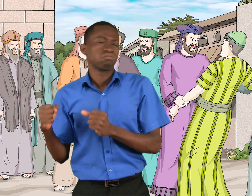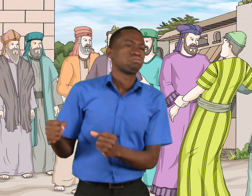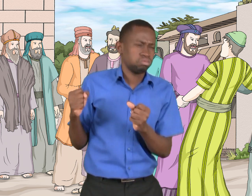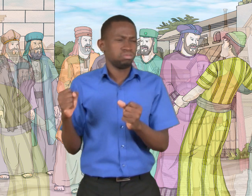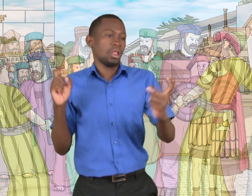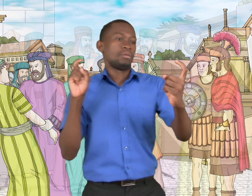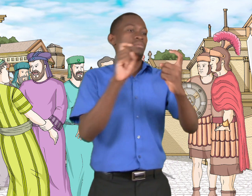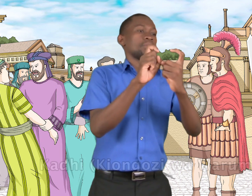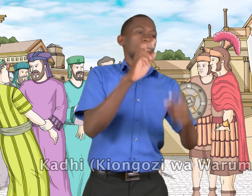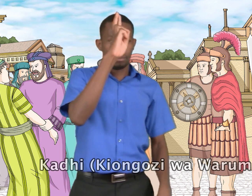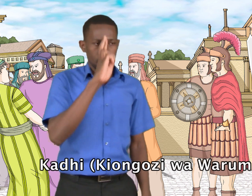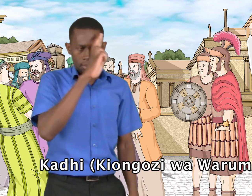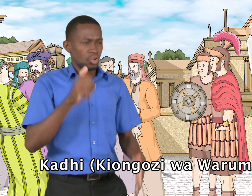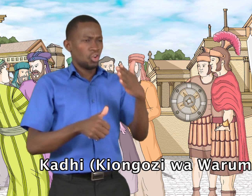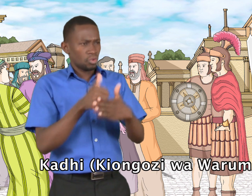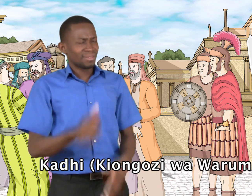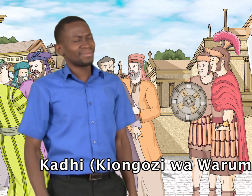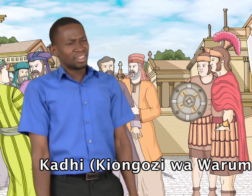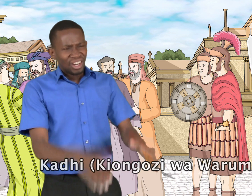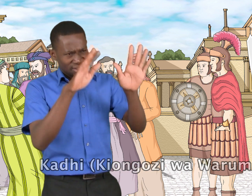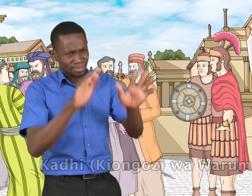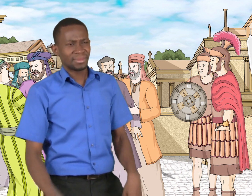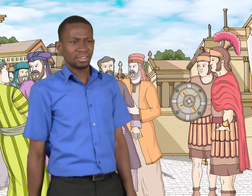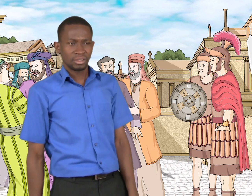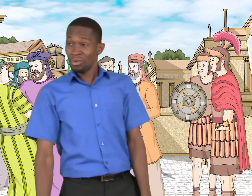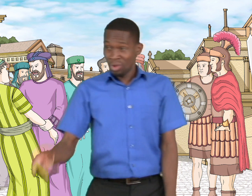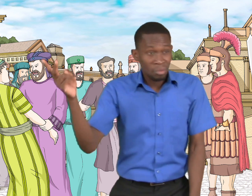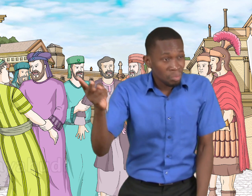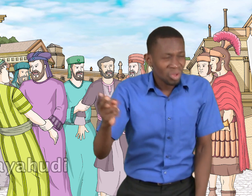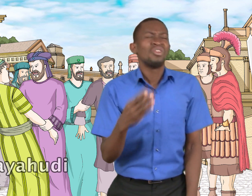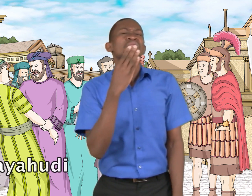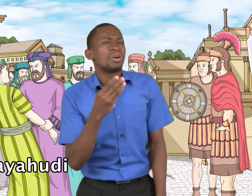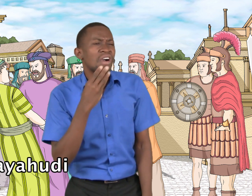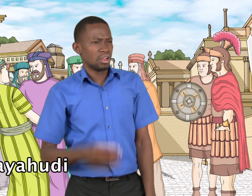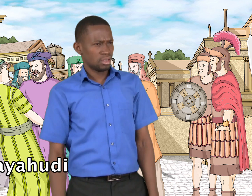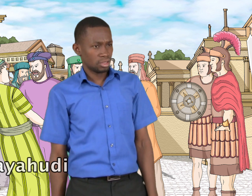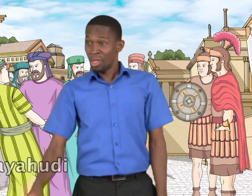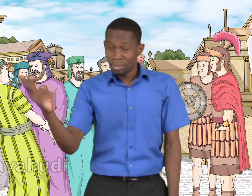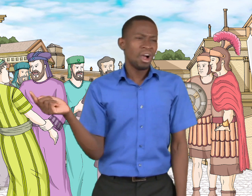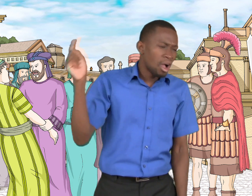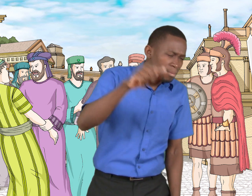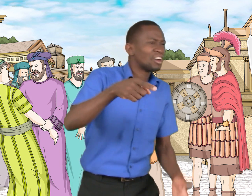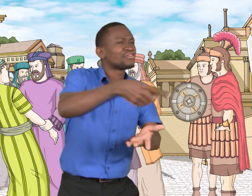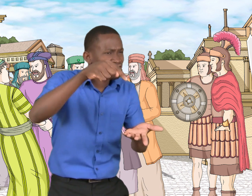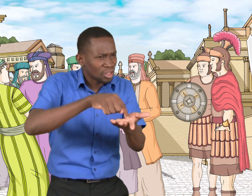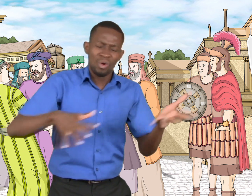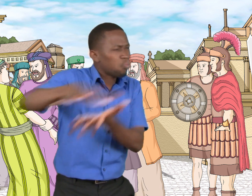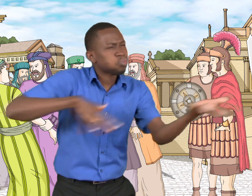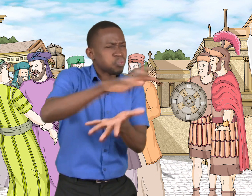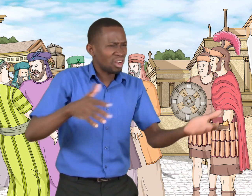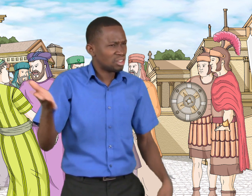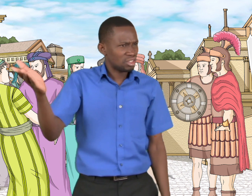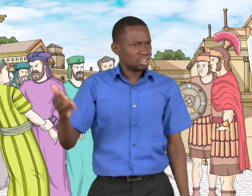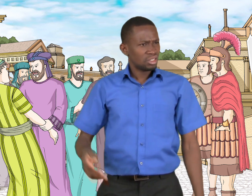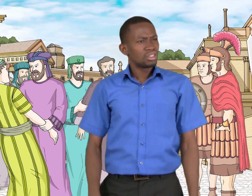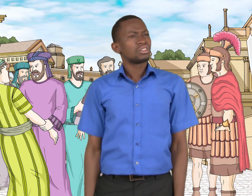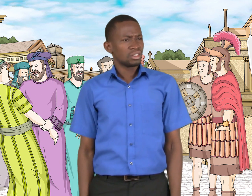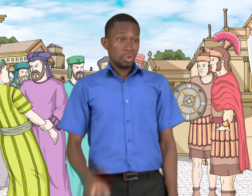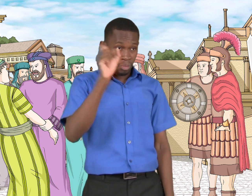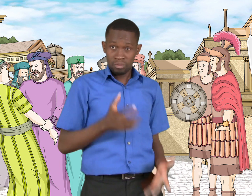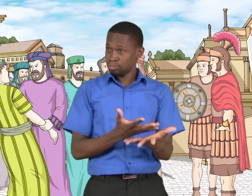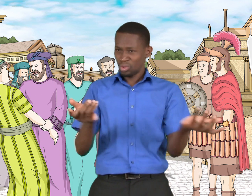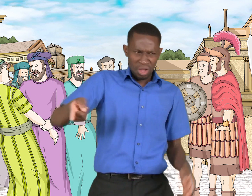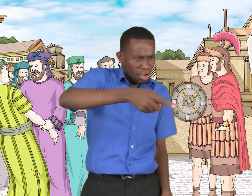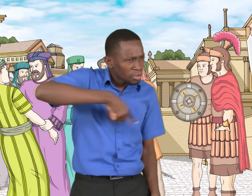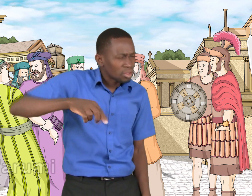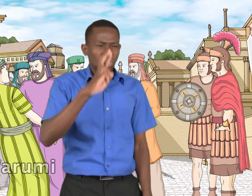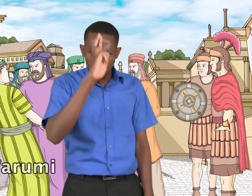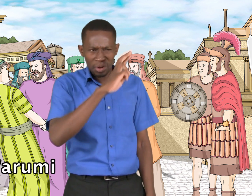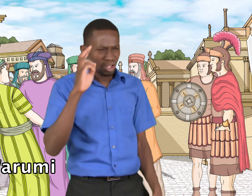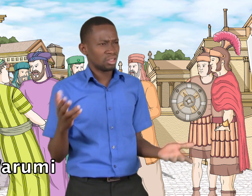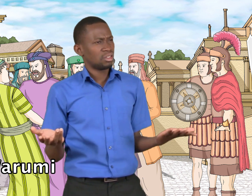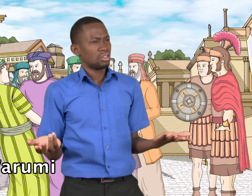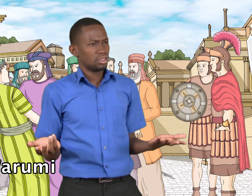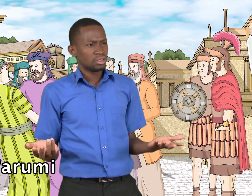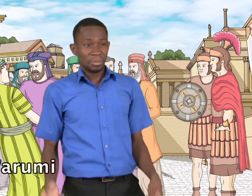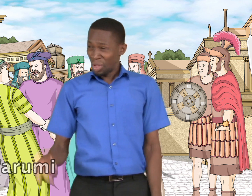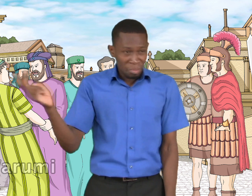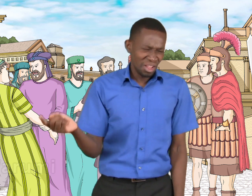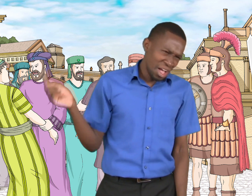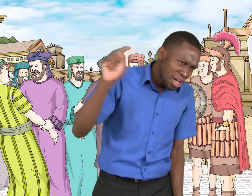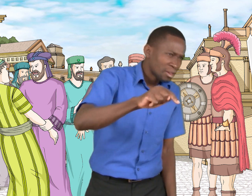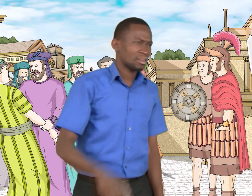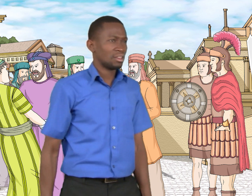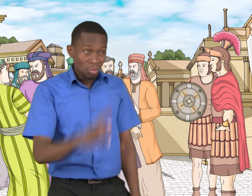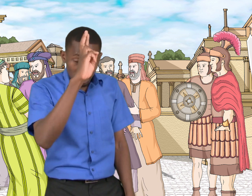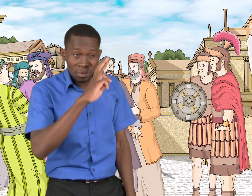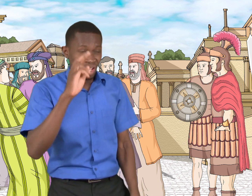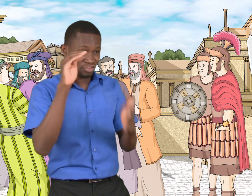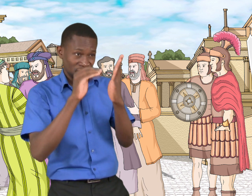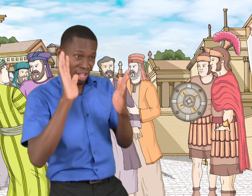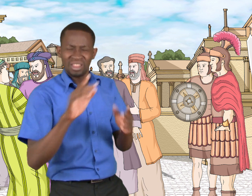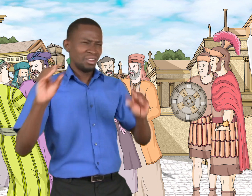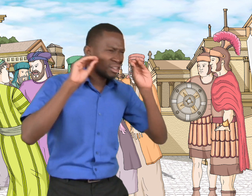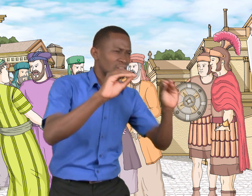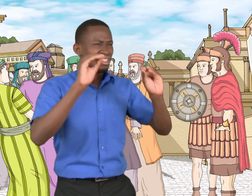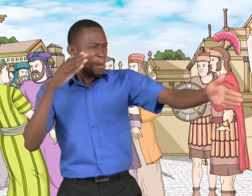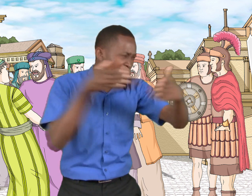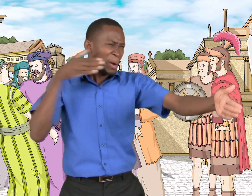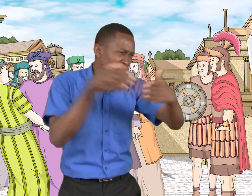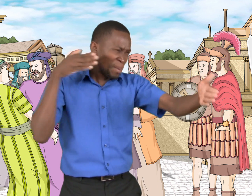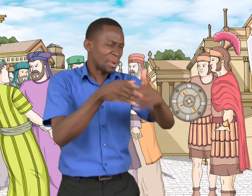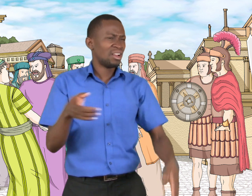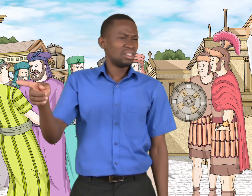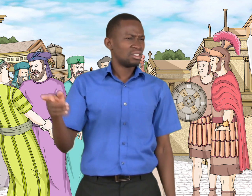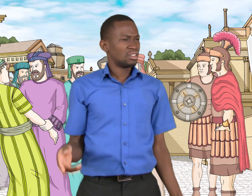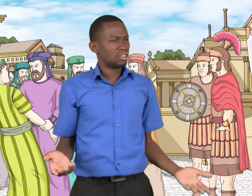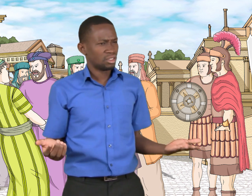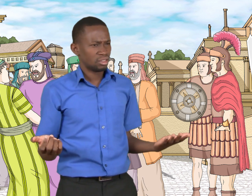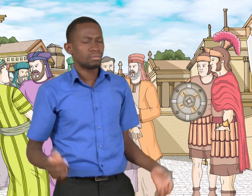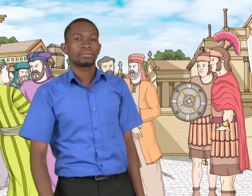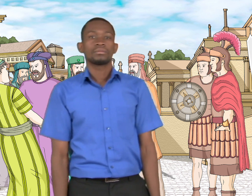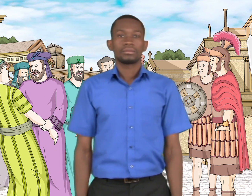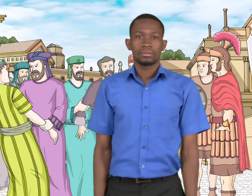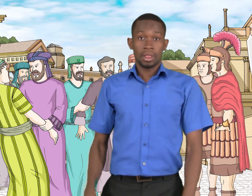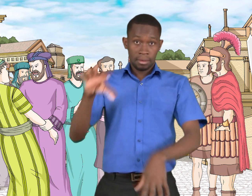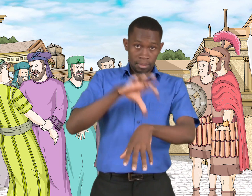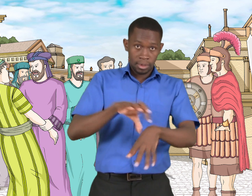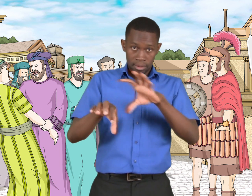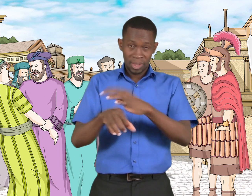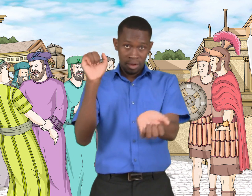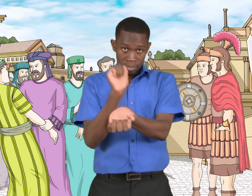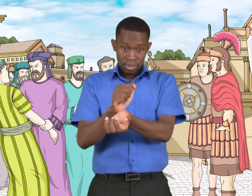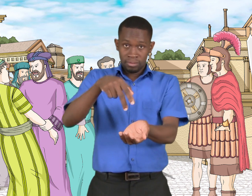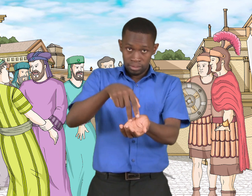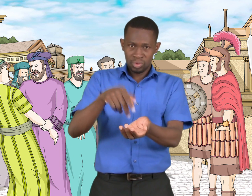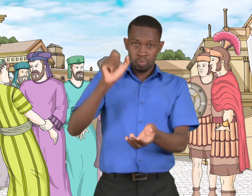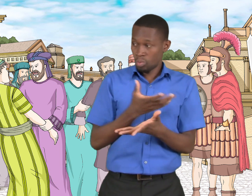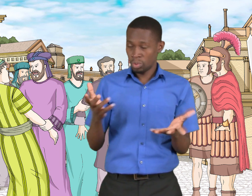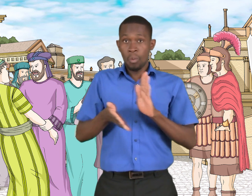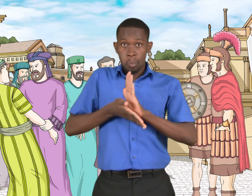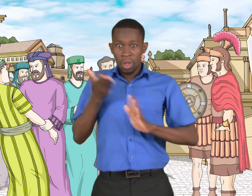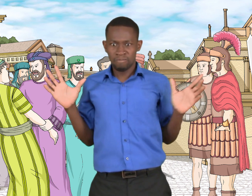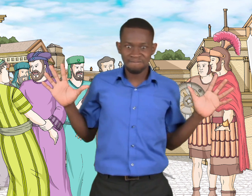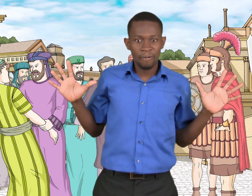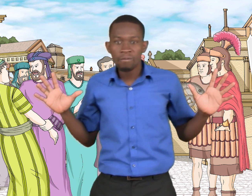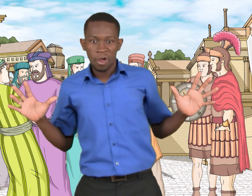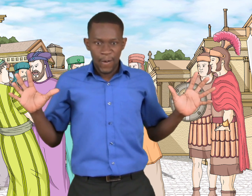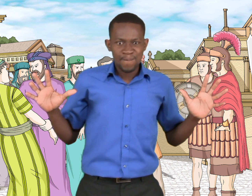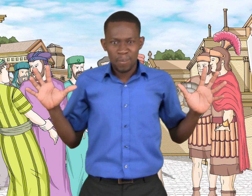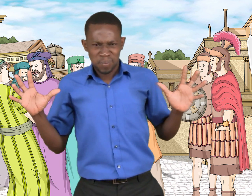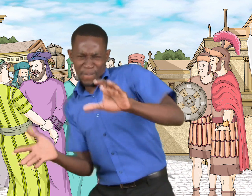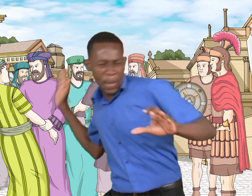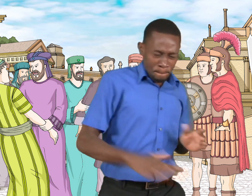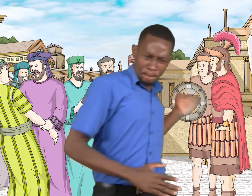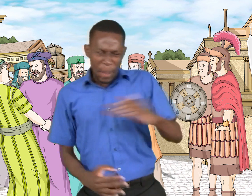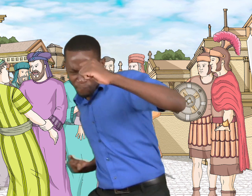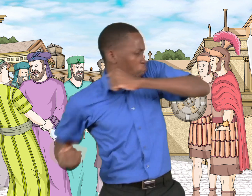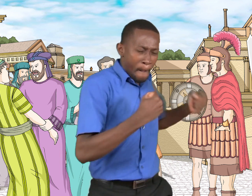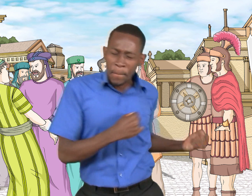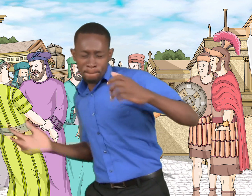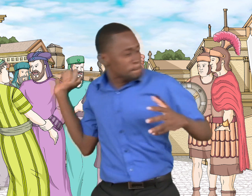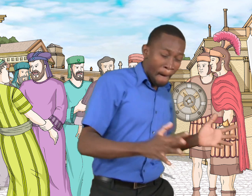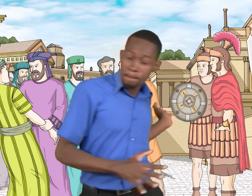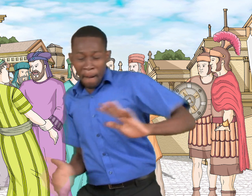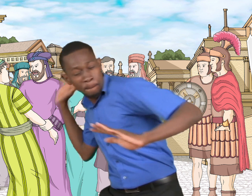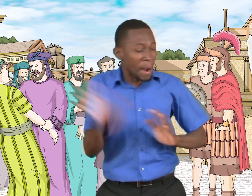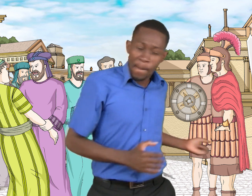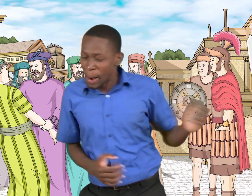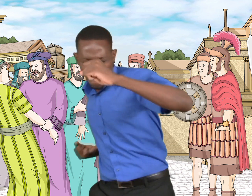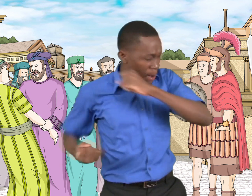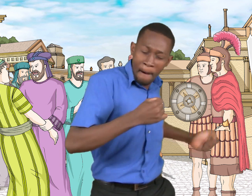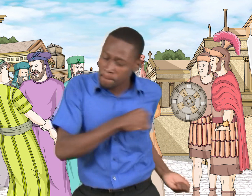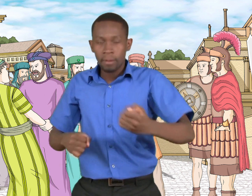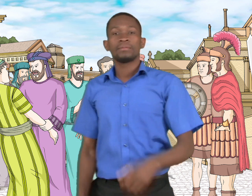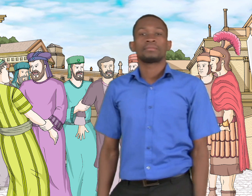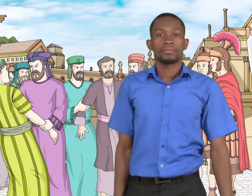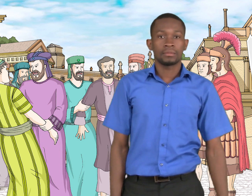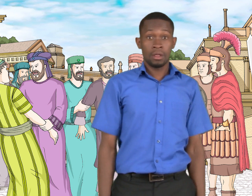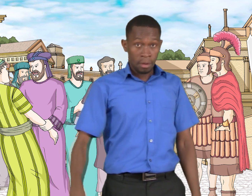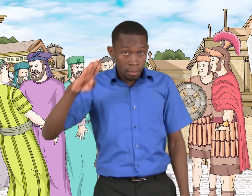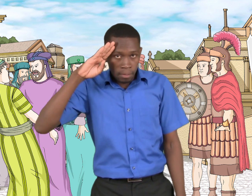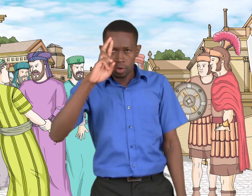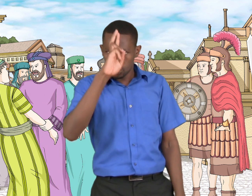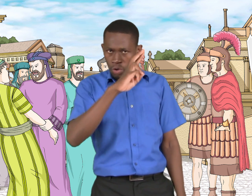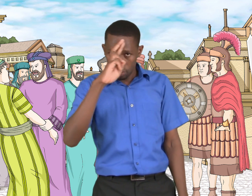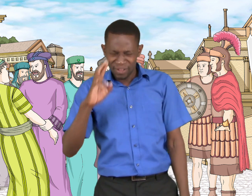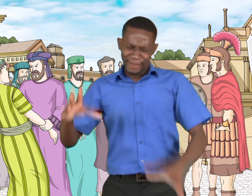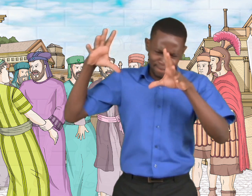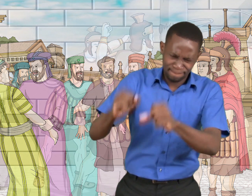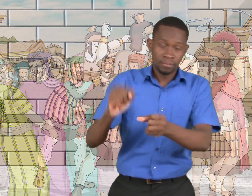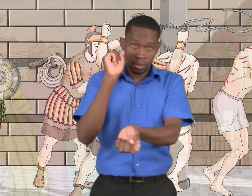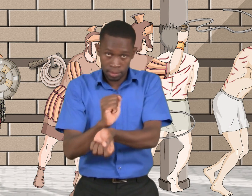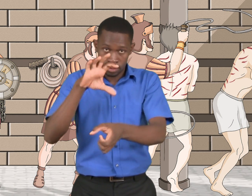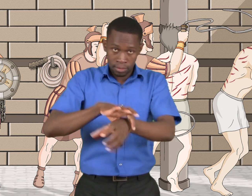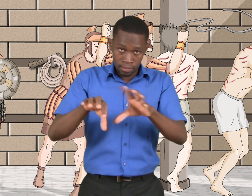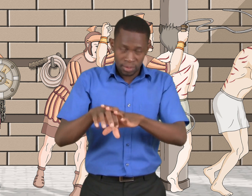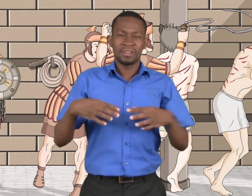They brought them to the magistrates and said, “These men are Jews and are throwing our city into turmoil by promoting customs that are unlawful for us Romans to adopt or practice.”